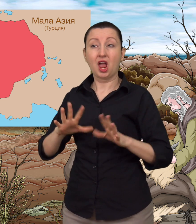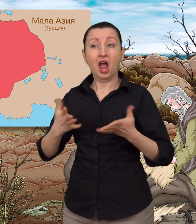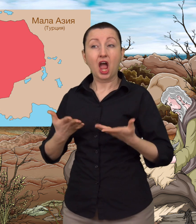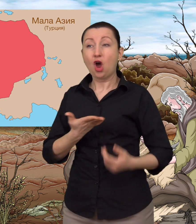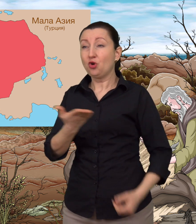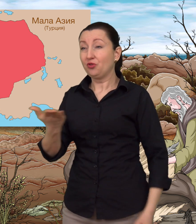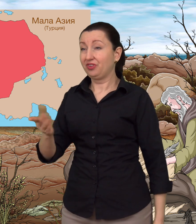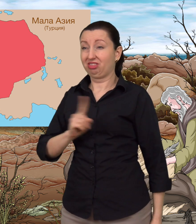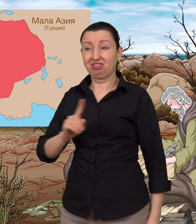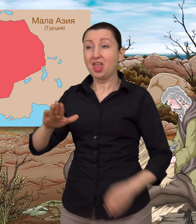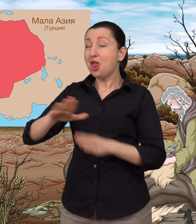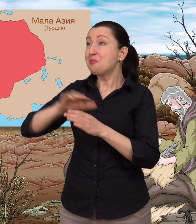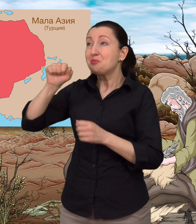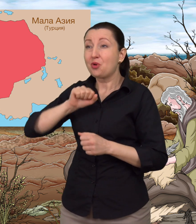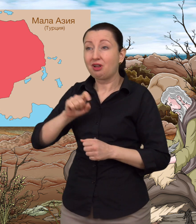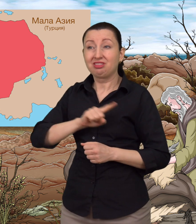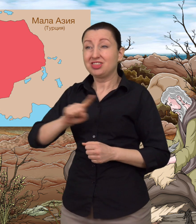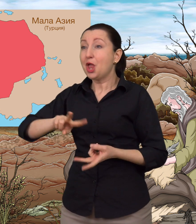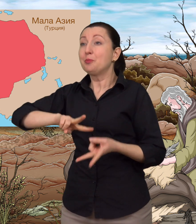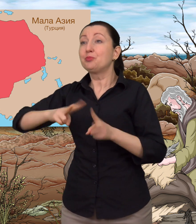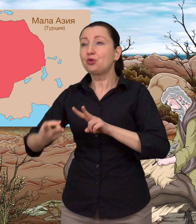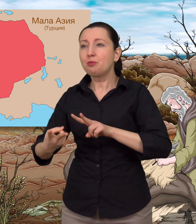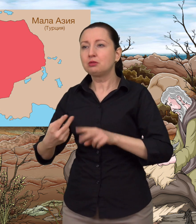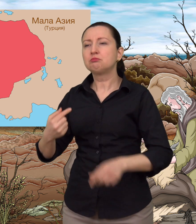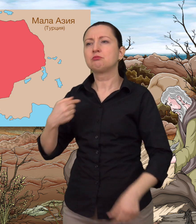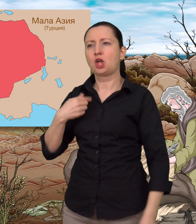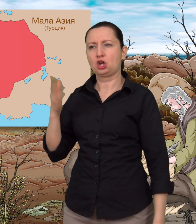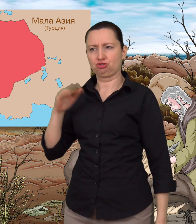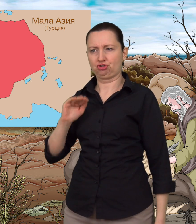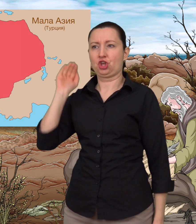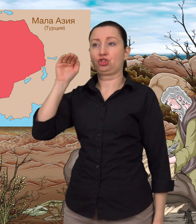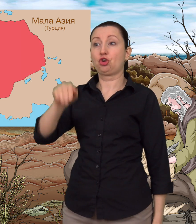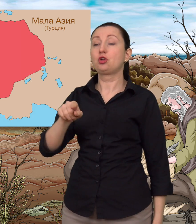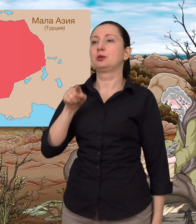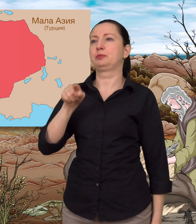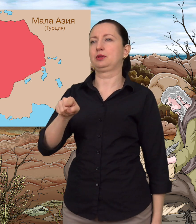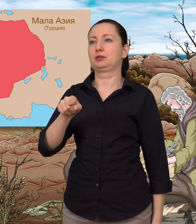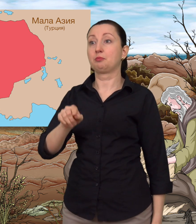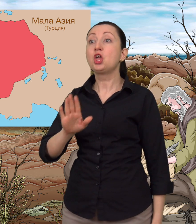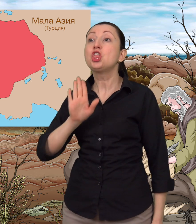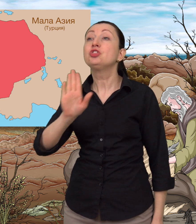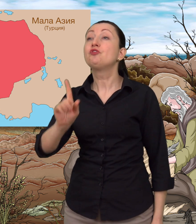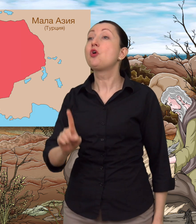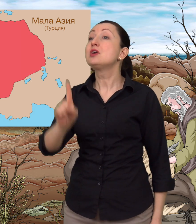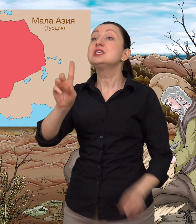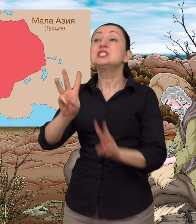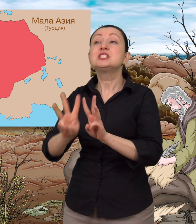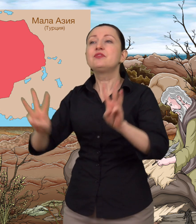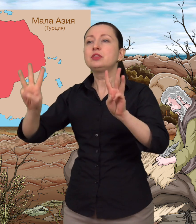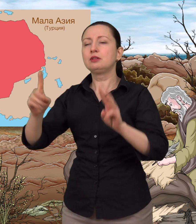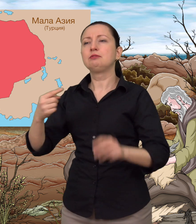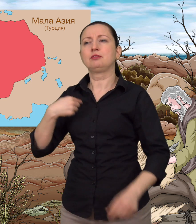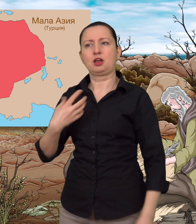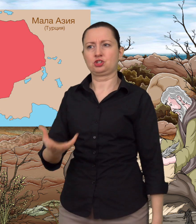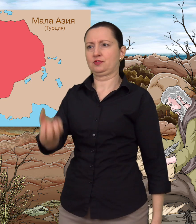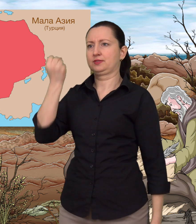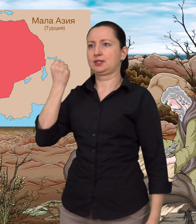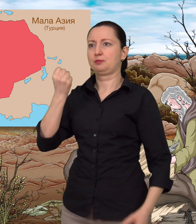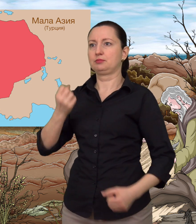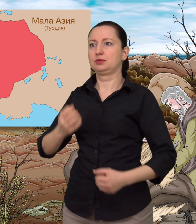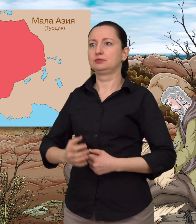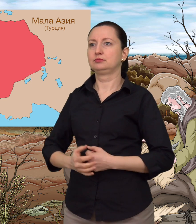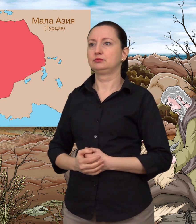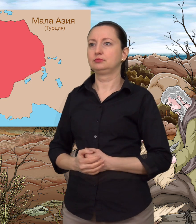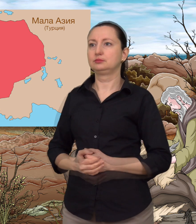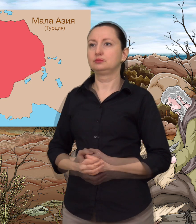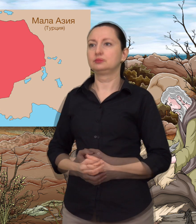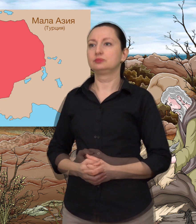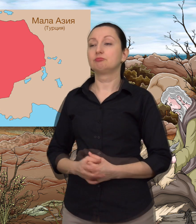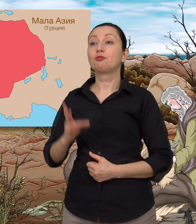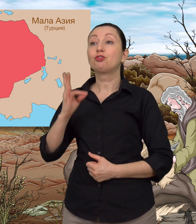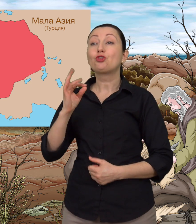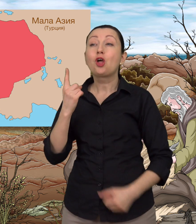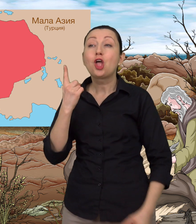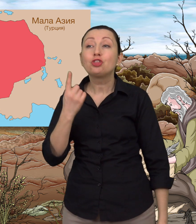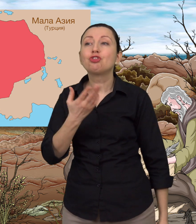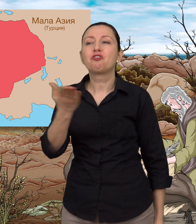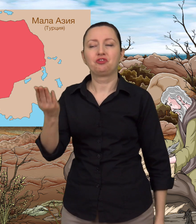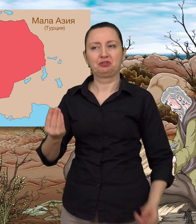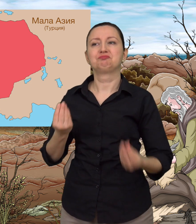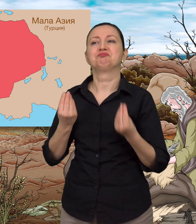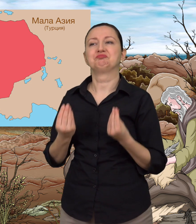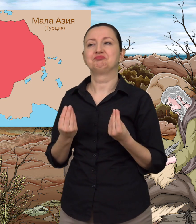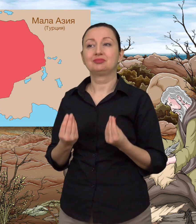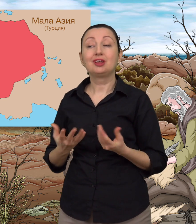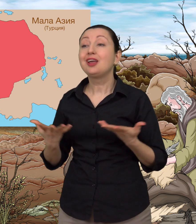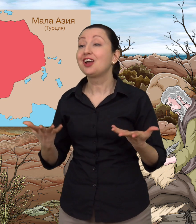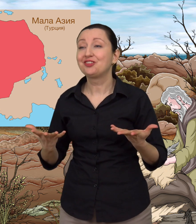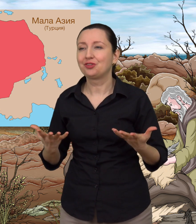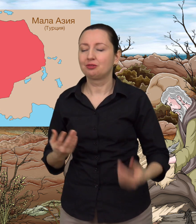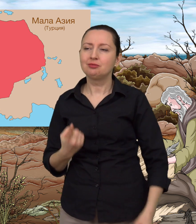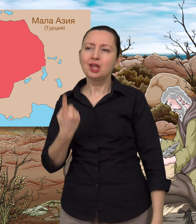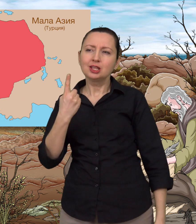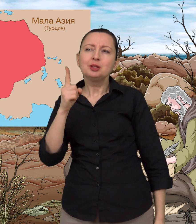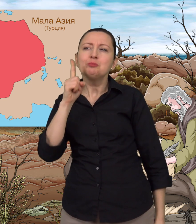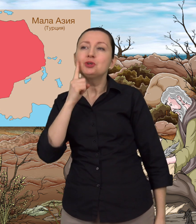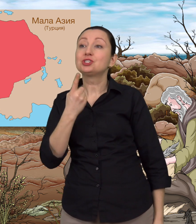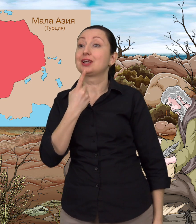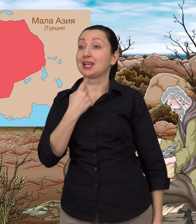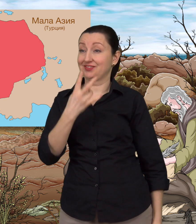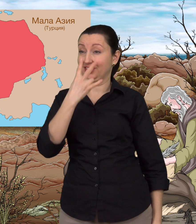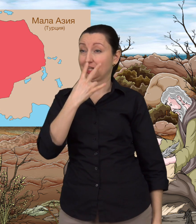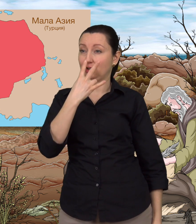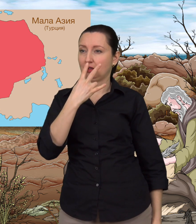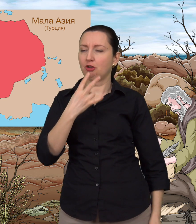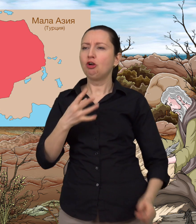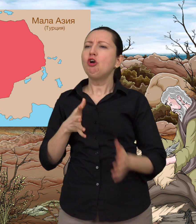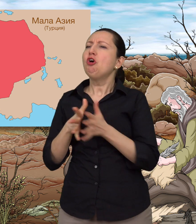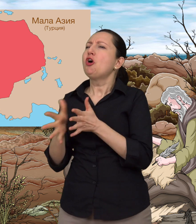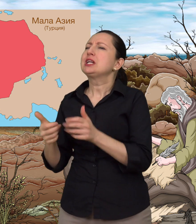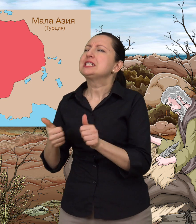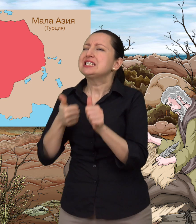But if you do not repent, I will come to you and remove your lampstand from its place.